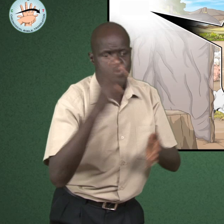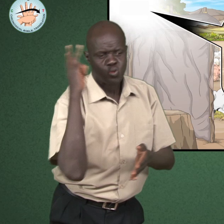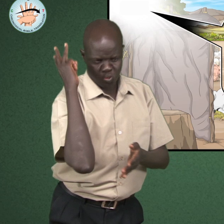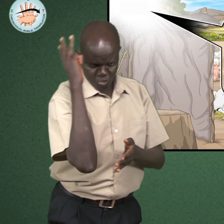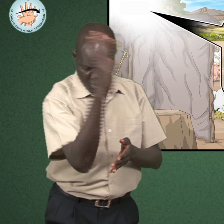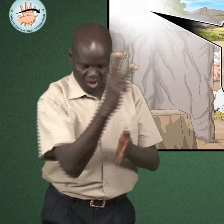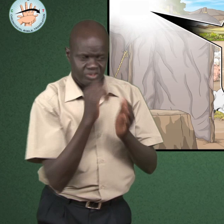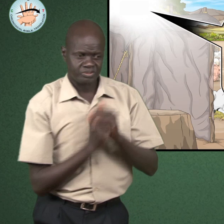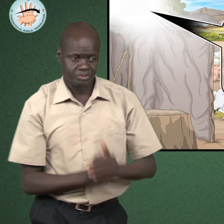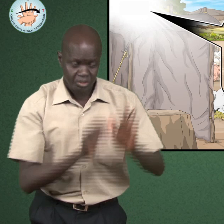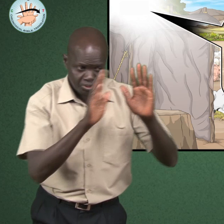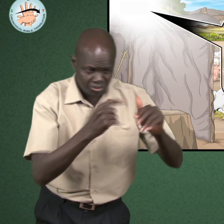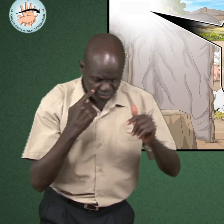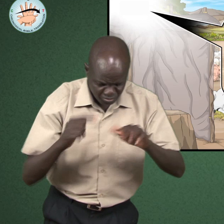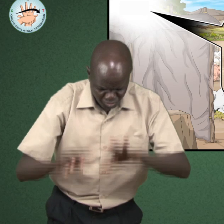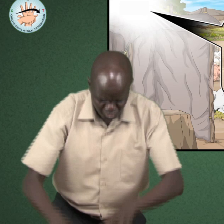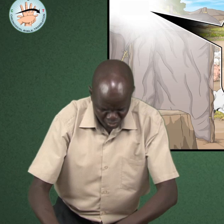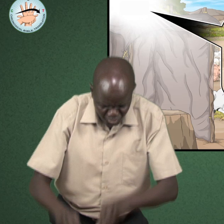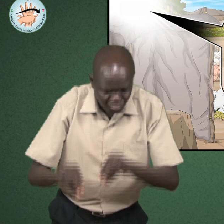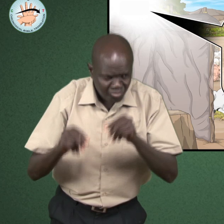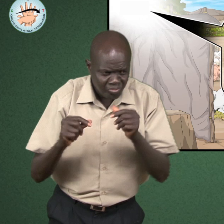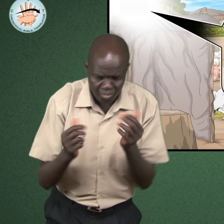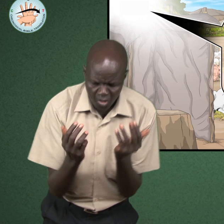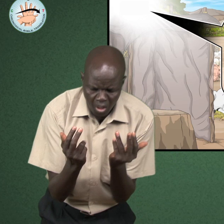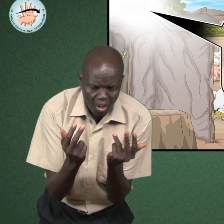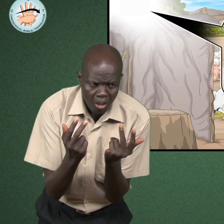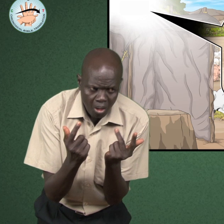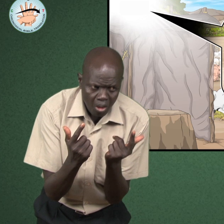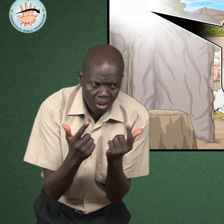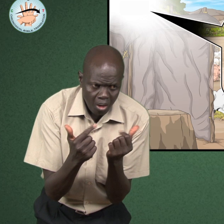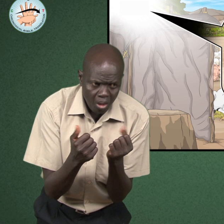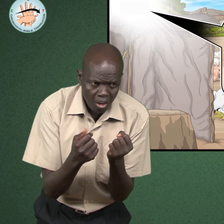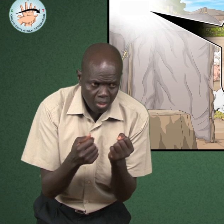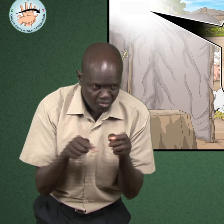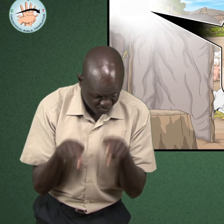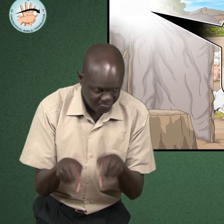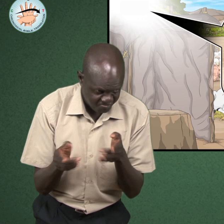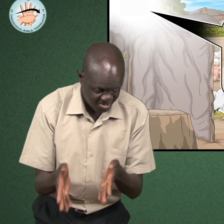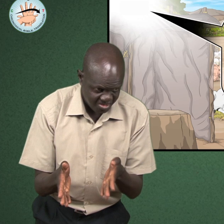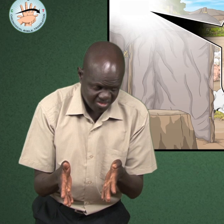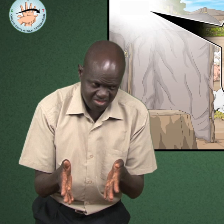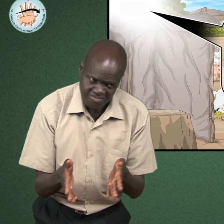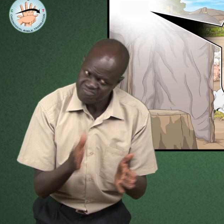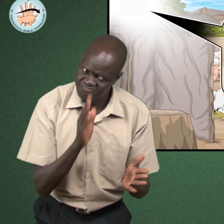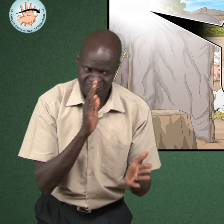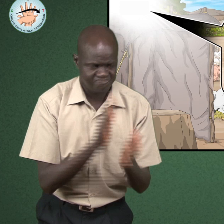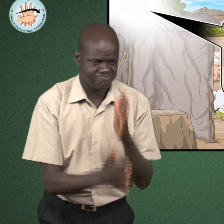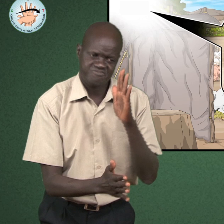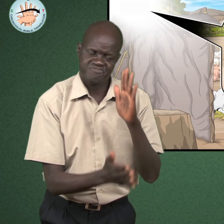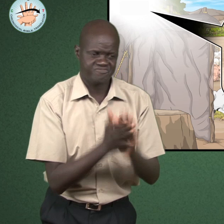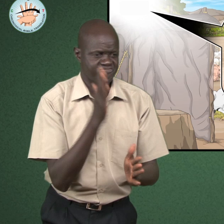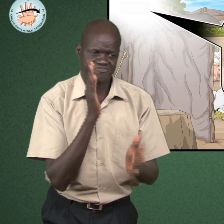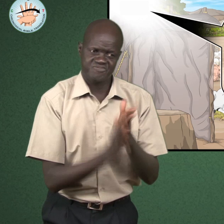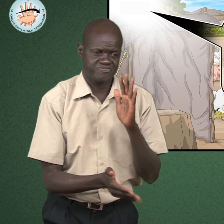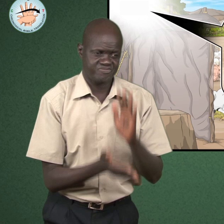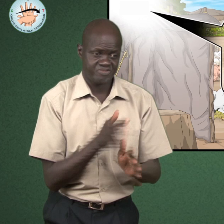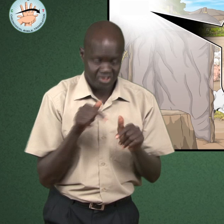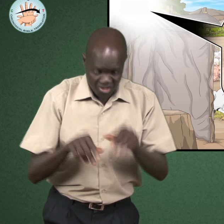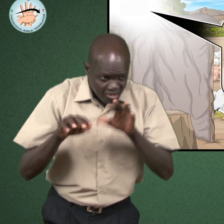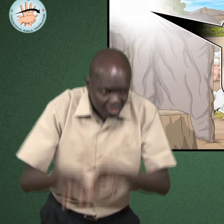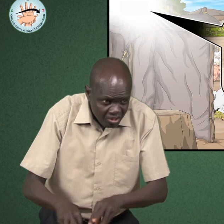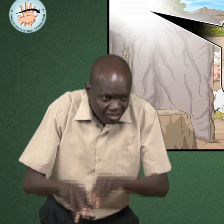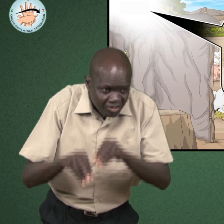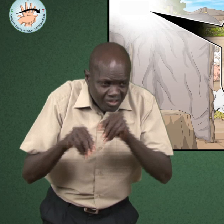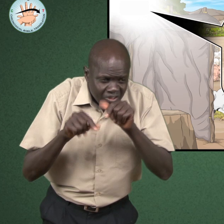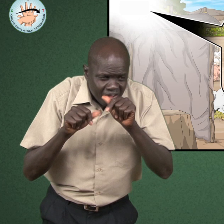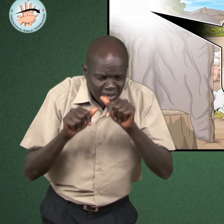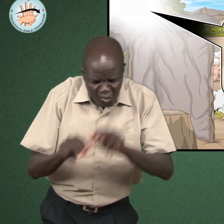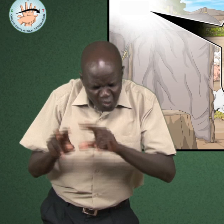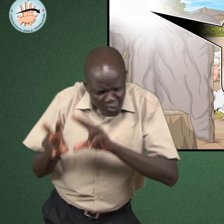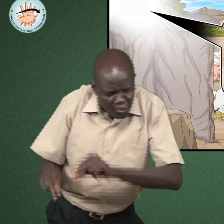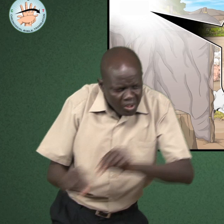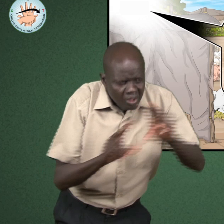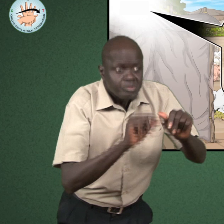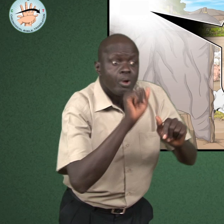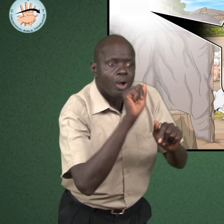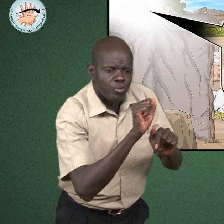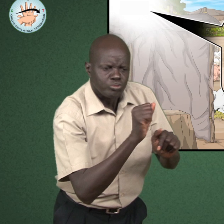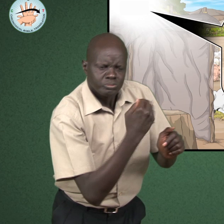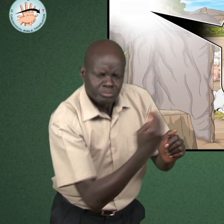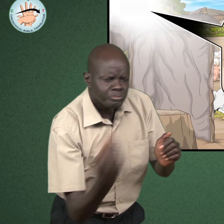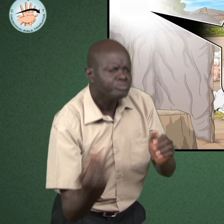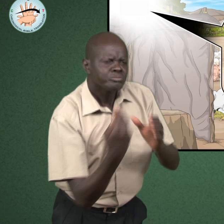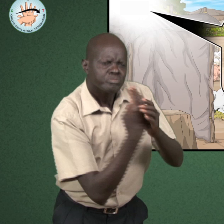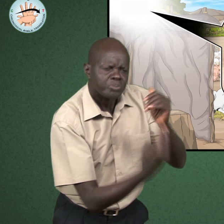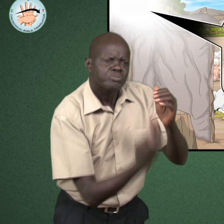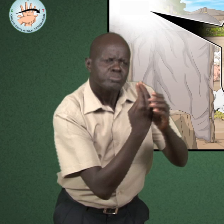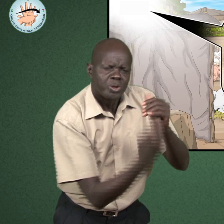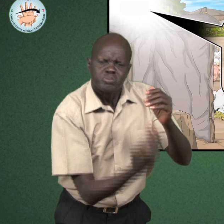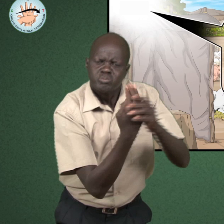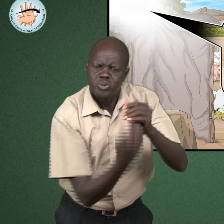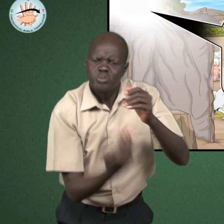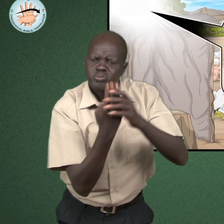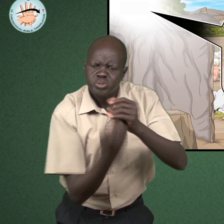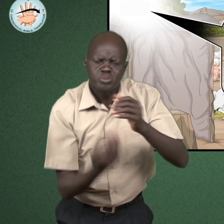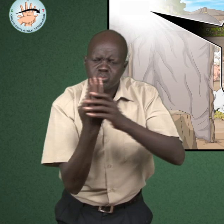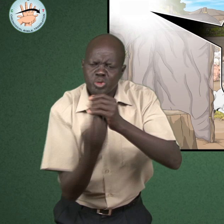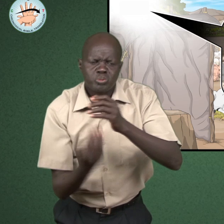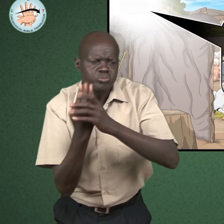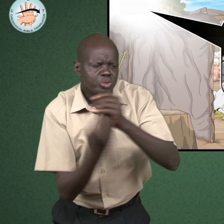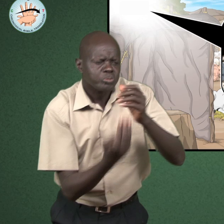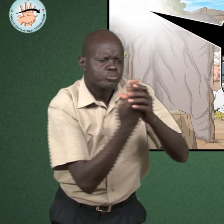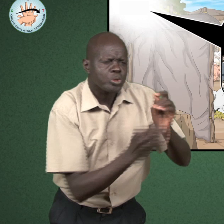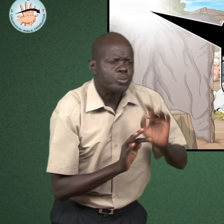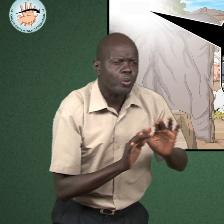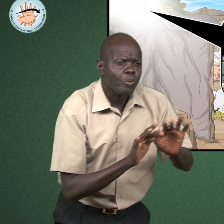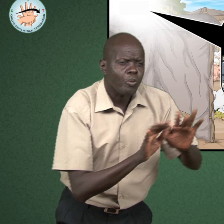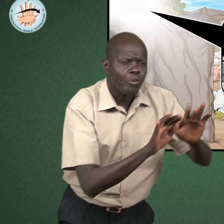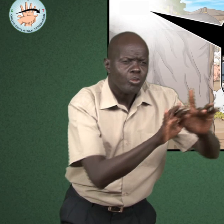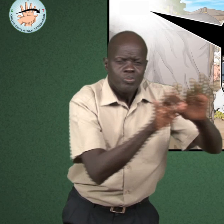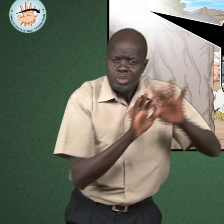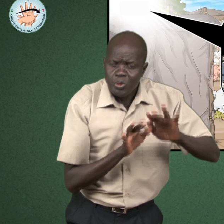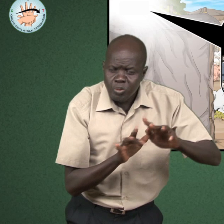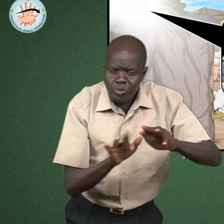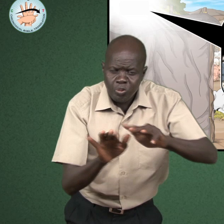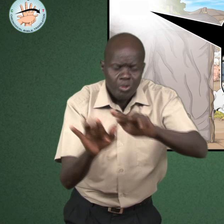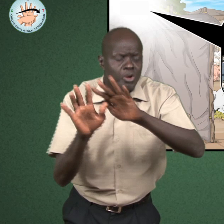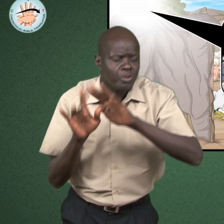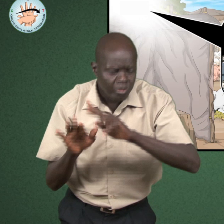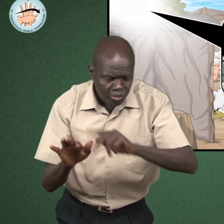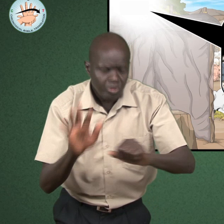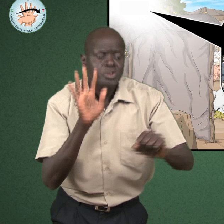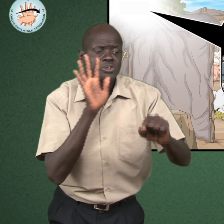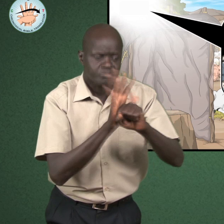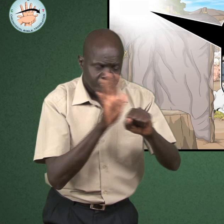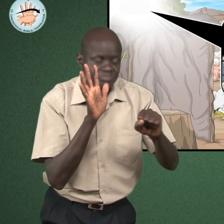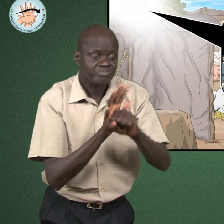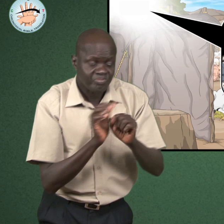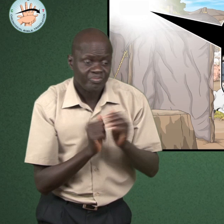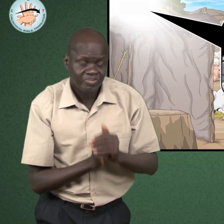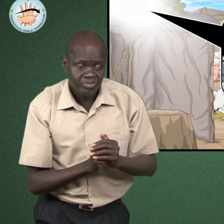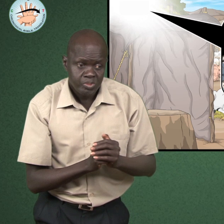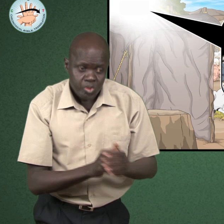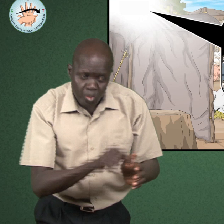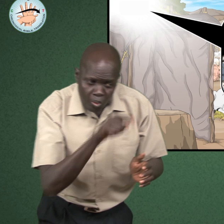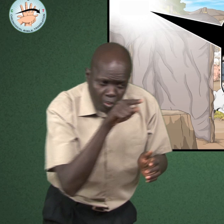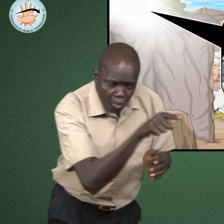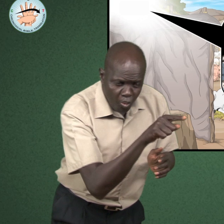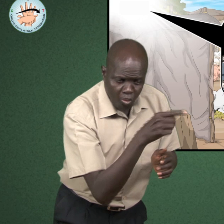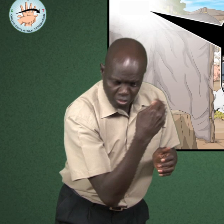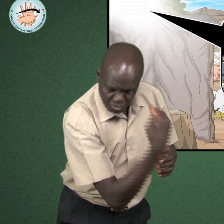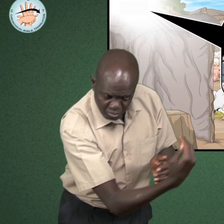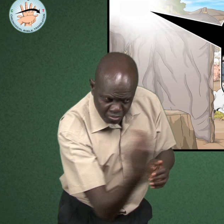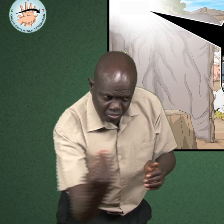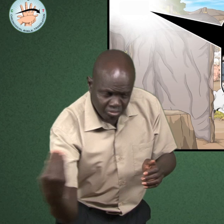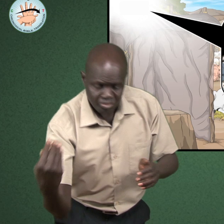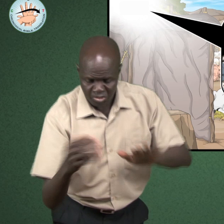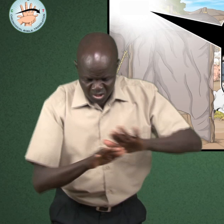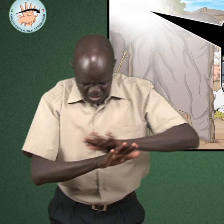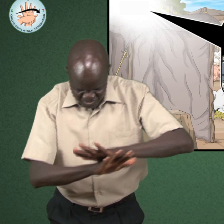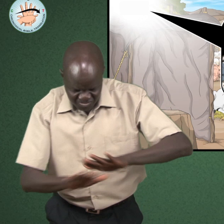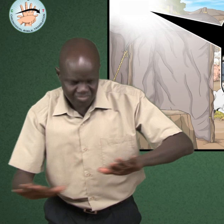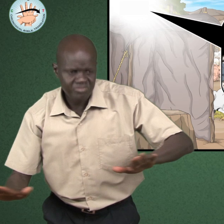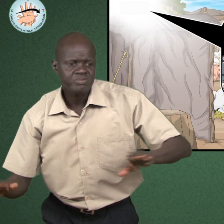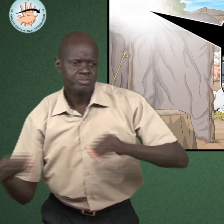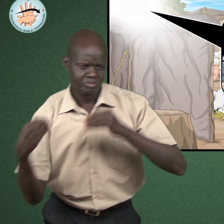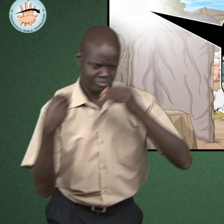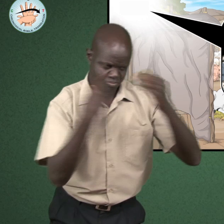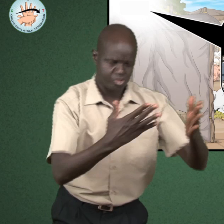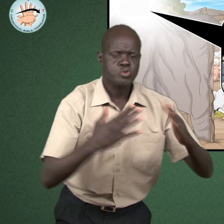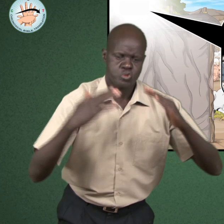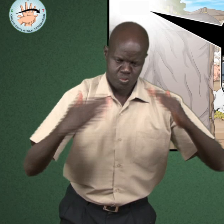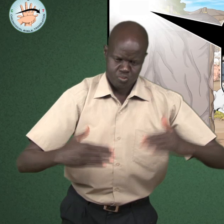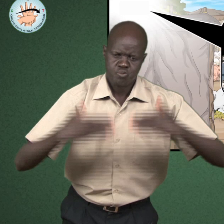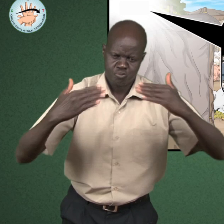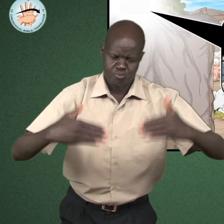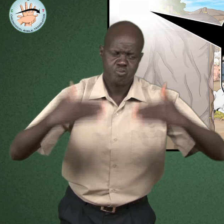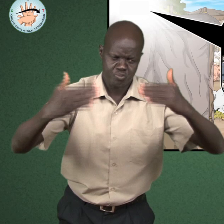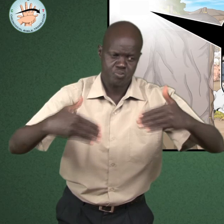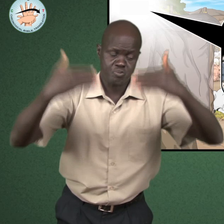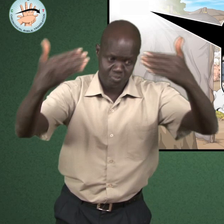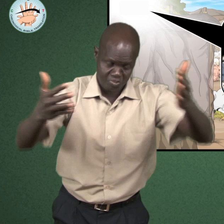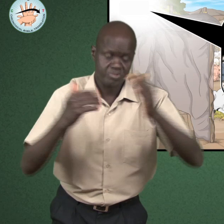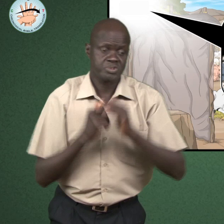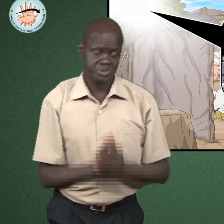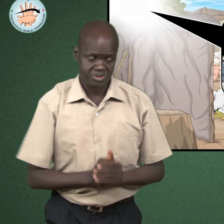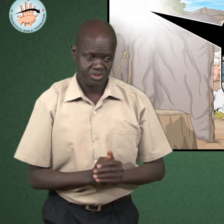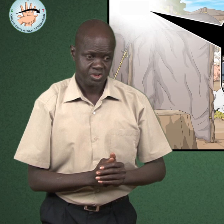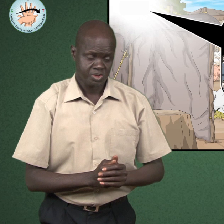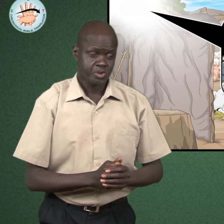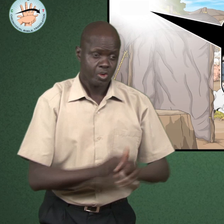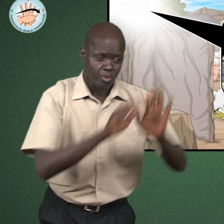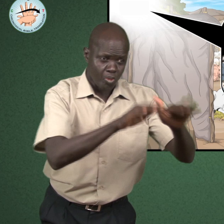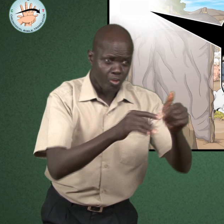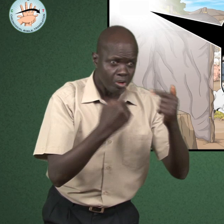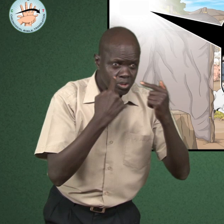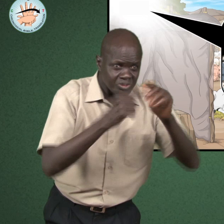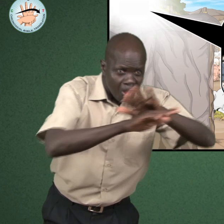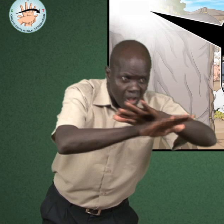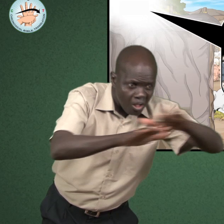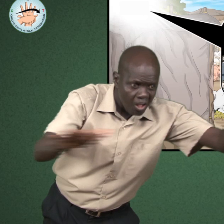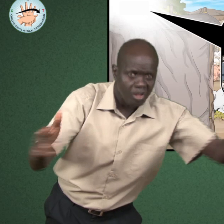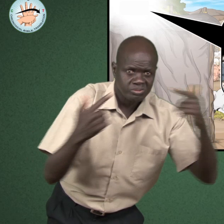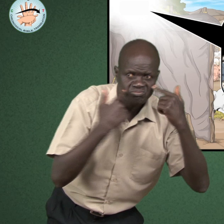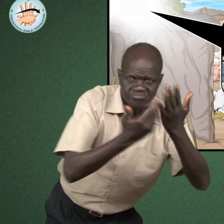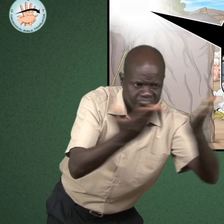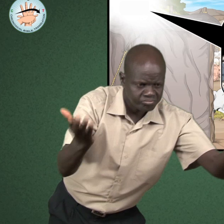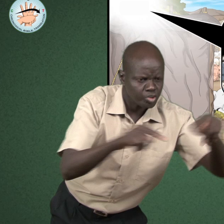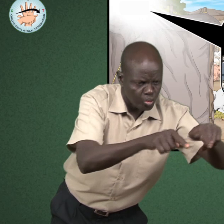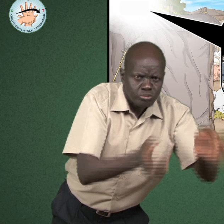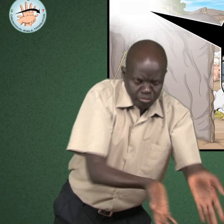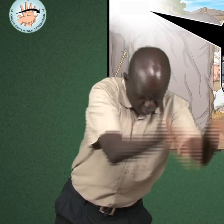I will make your offspring like the dust of the earth, so that if one could count the dust of the earth, then your offspring could be counted.